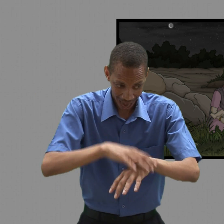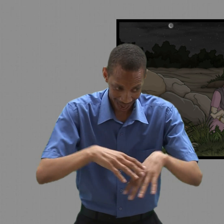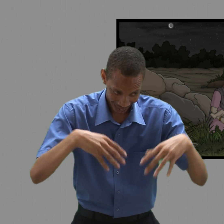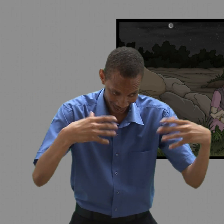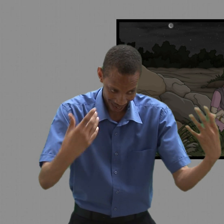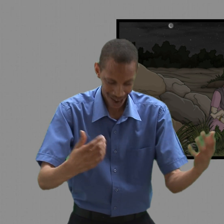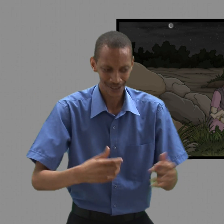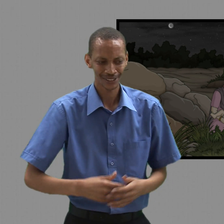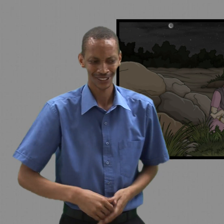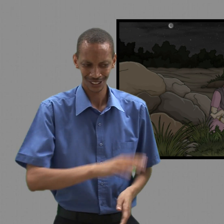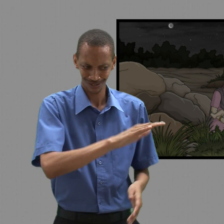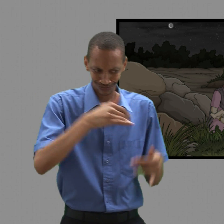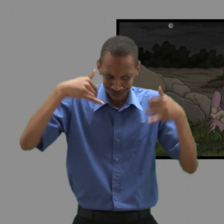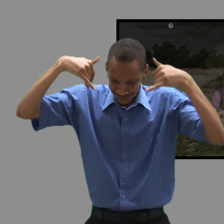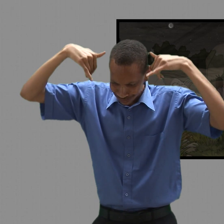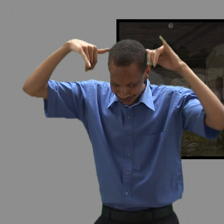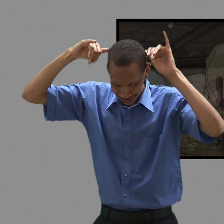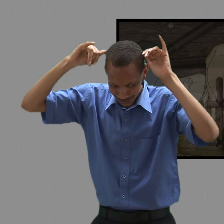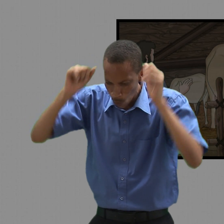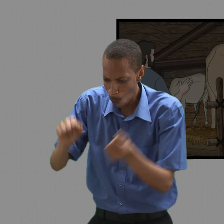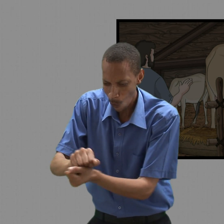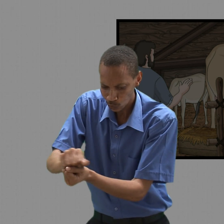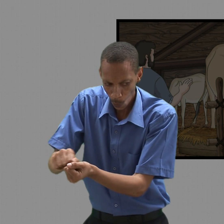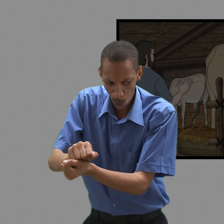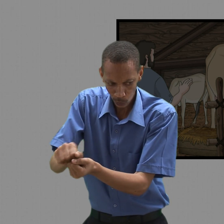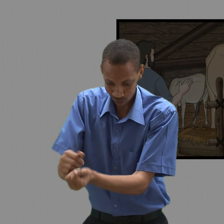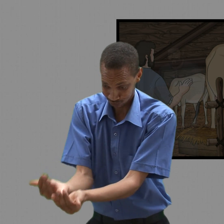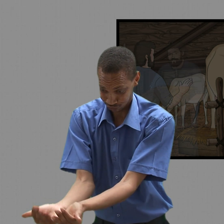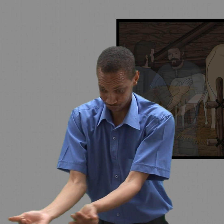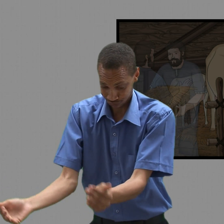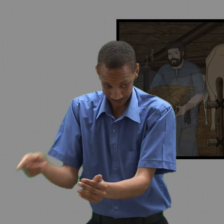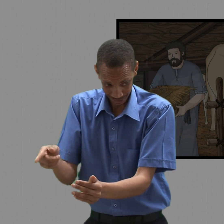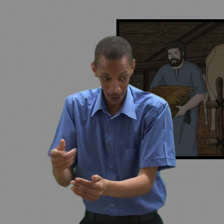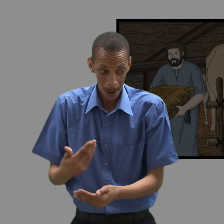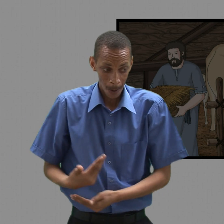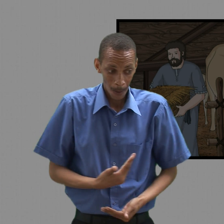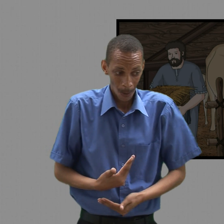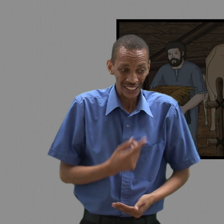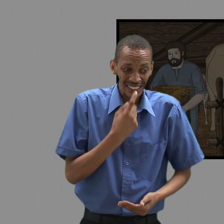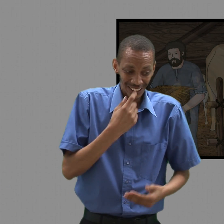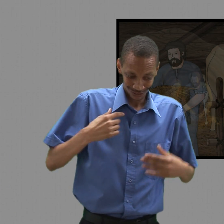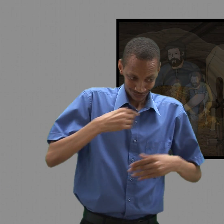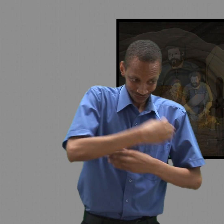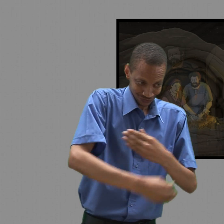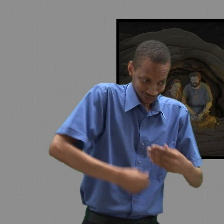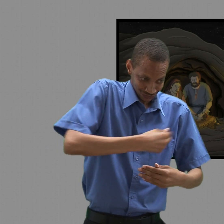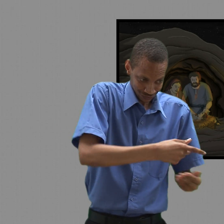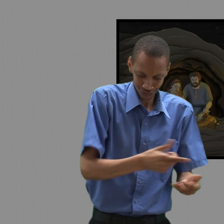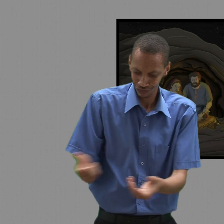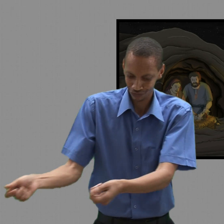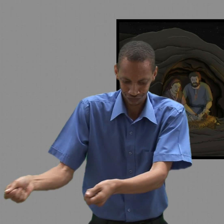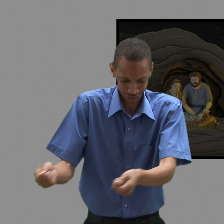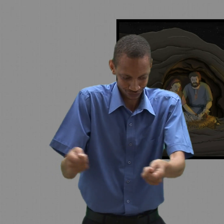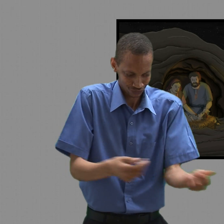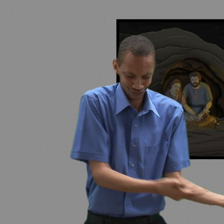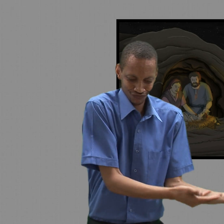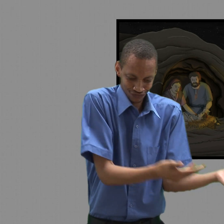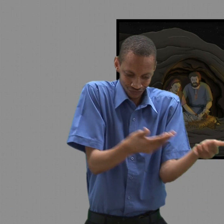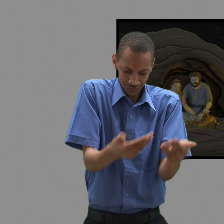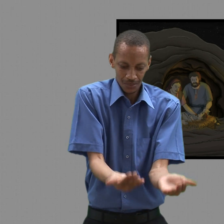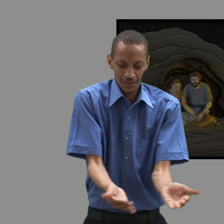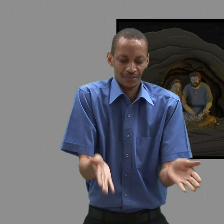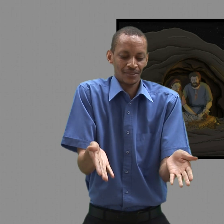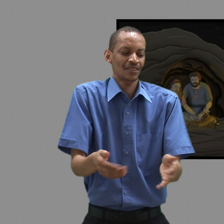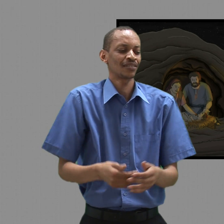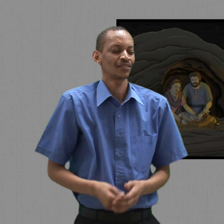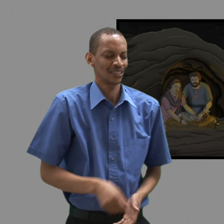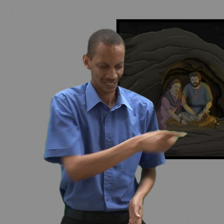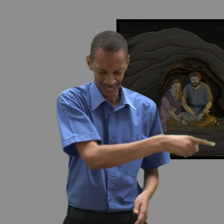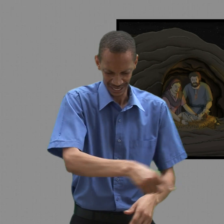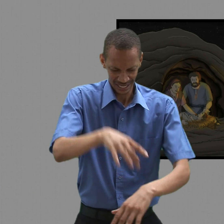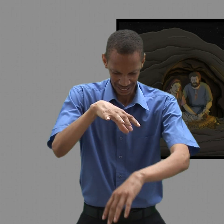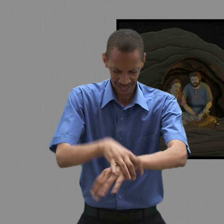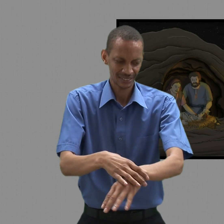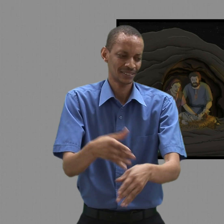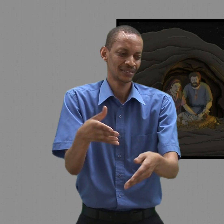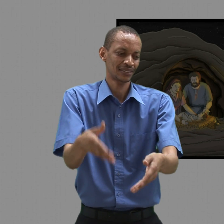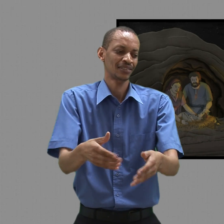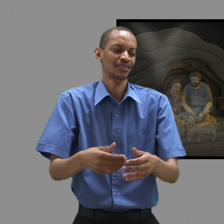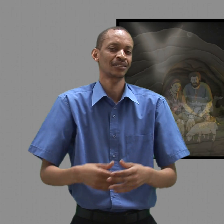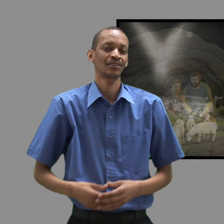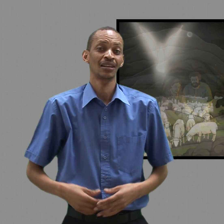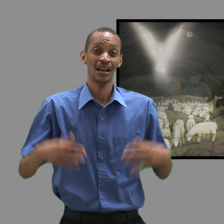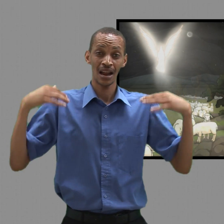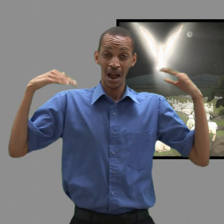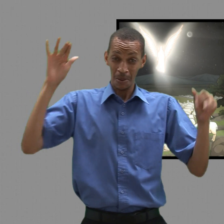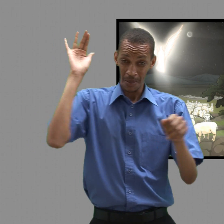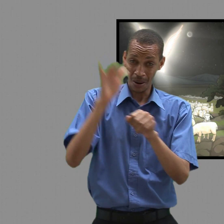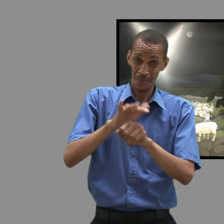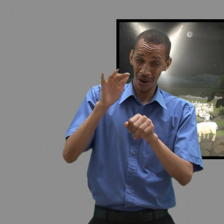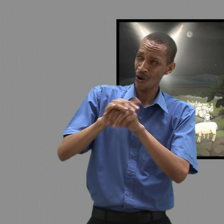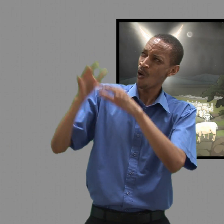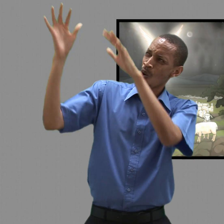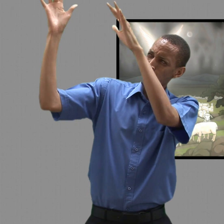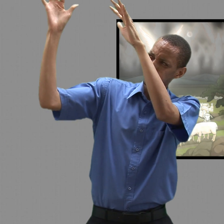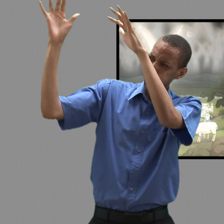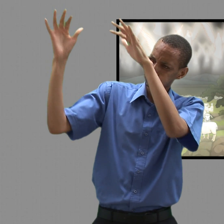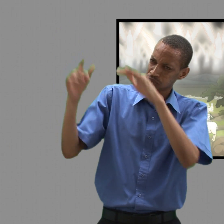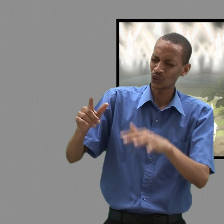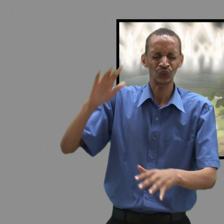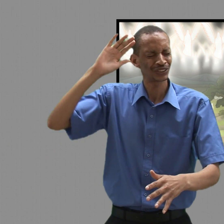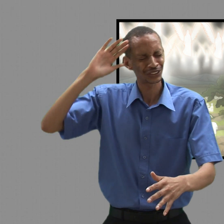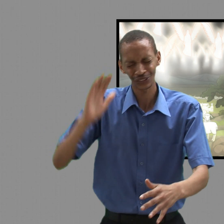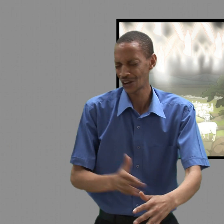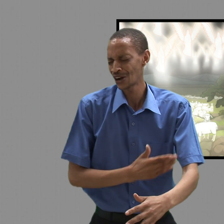And this will be a sign to you: You will find a baby wrapped in swaddling cloths and lying in a manger.”